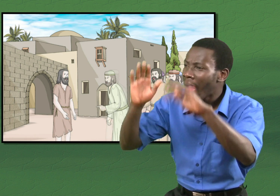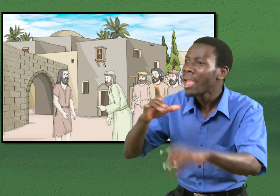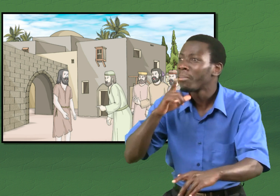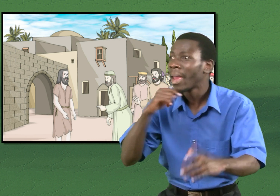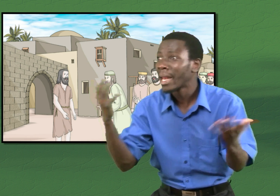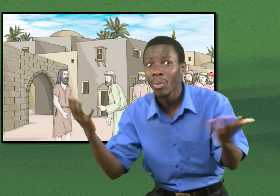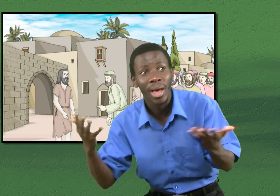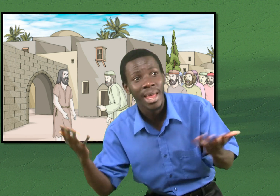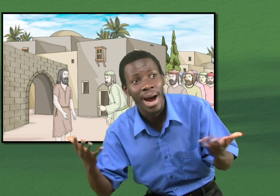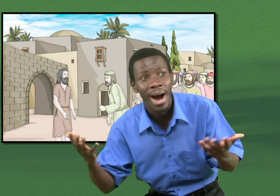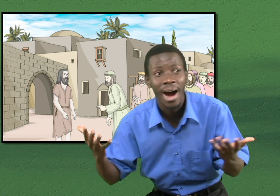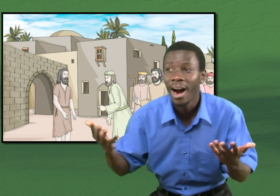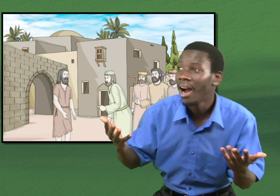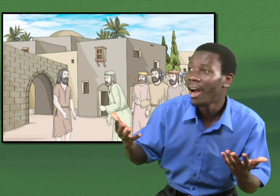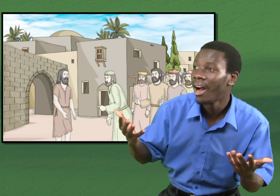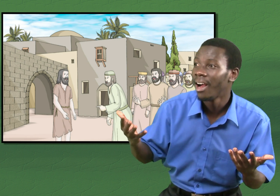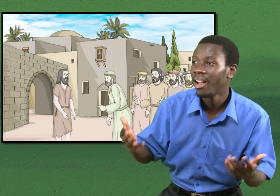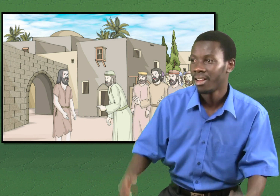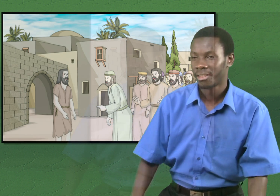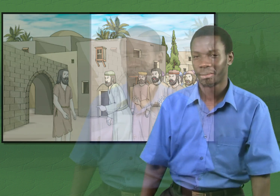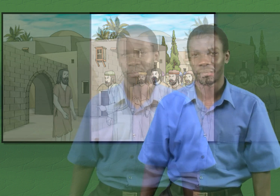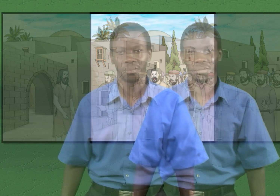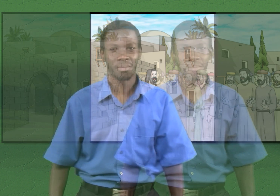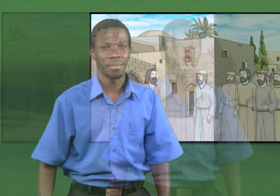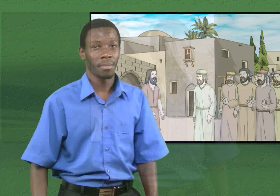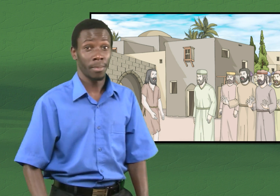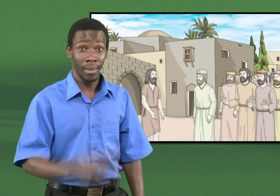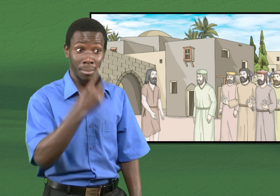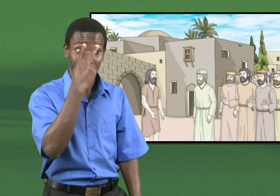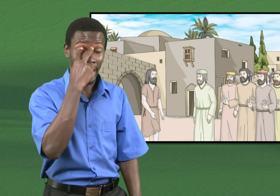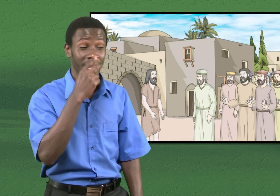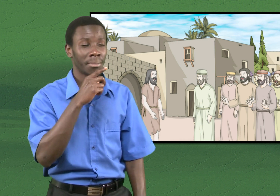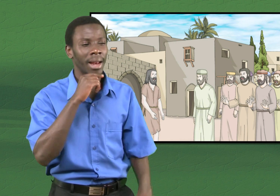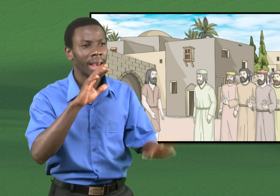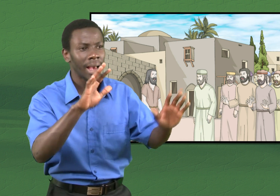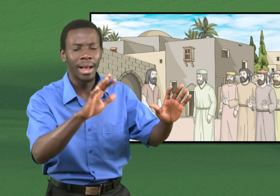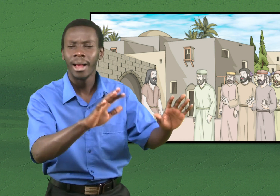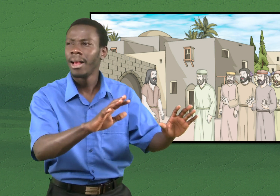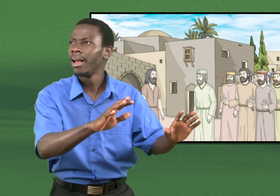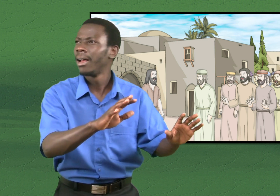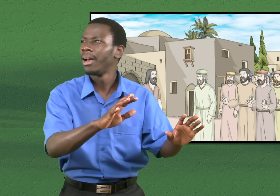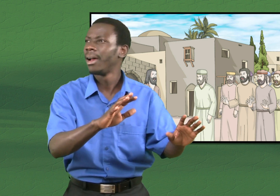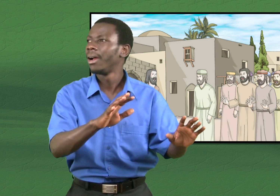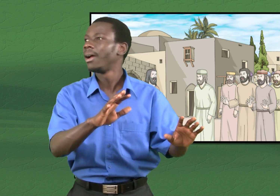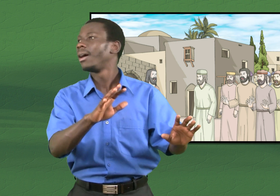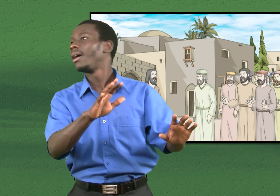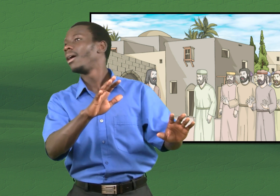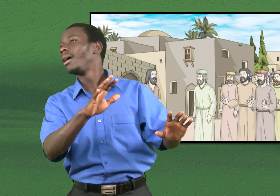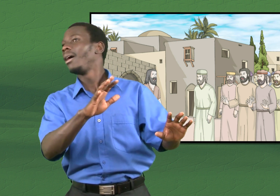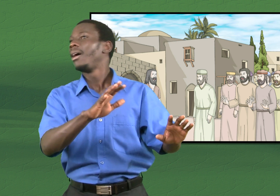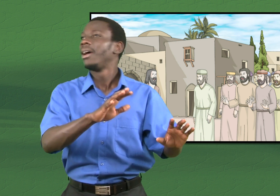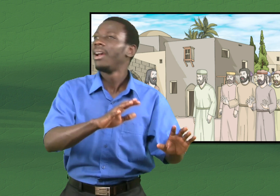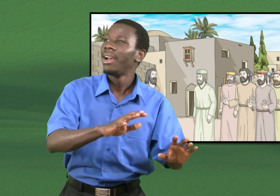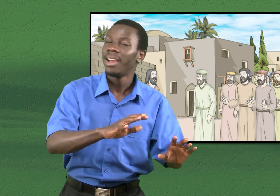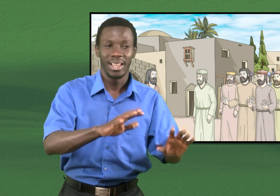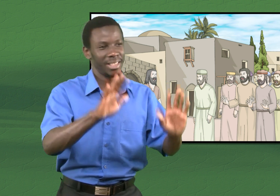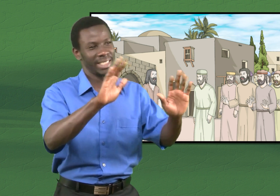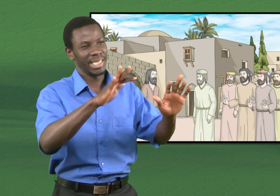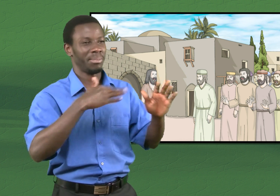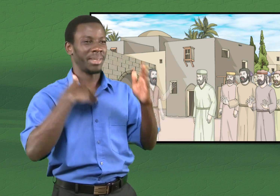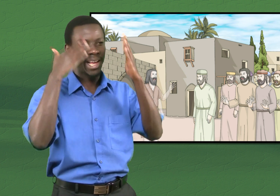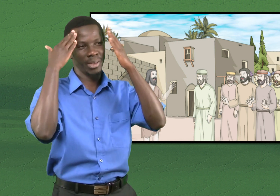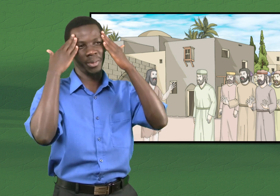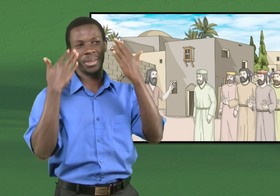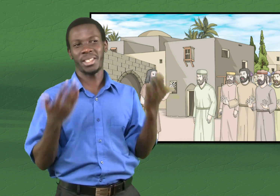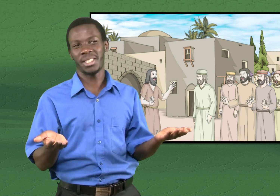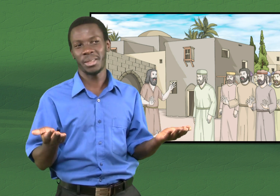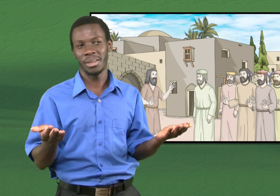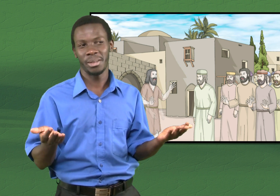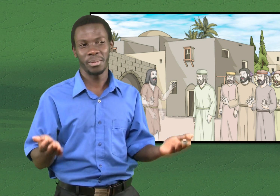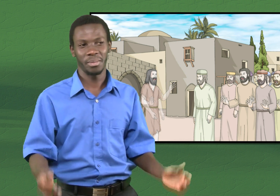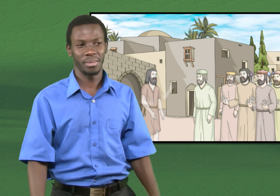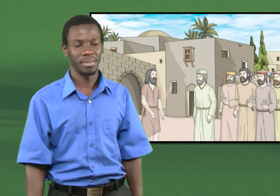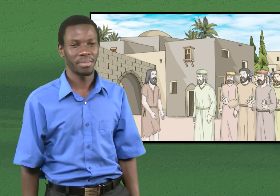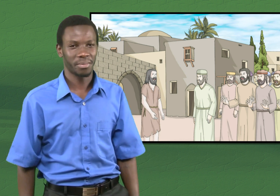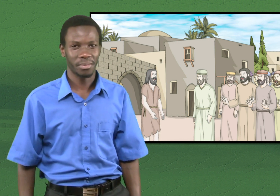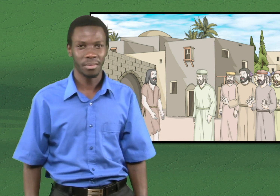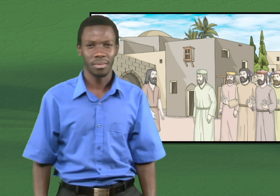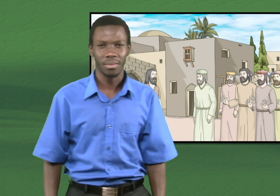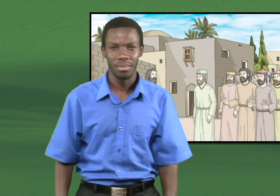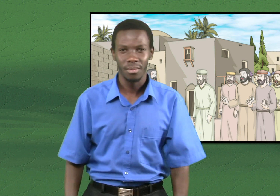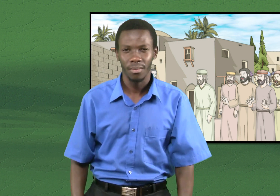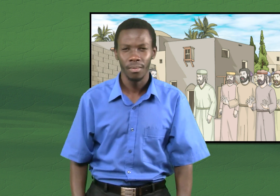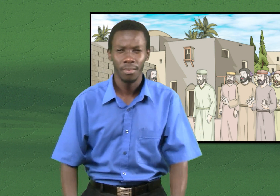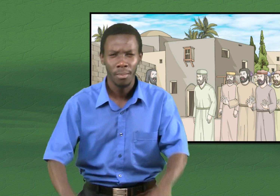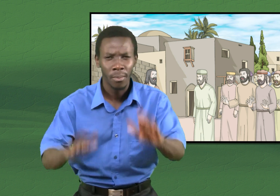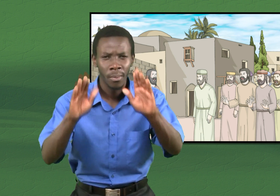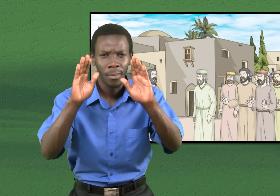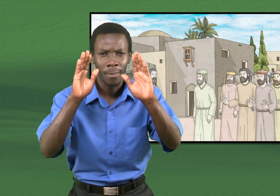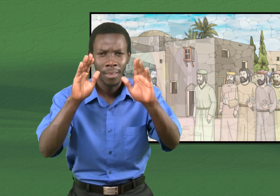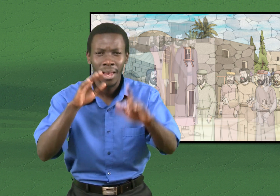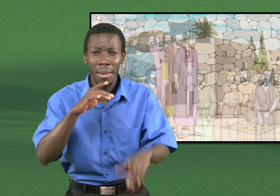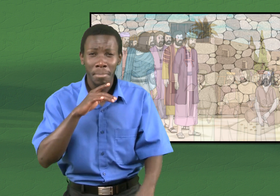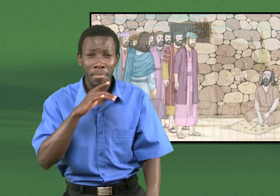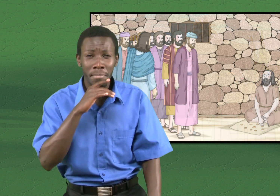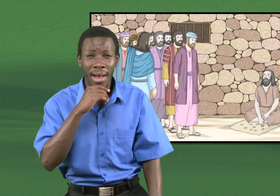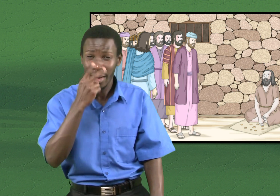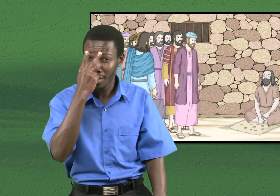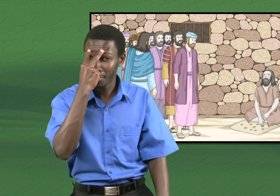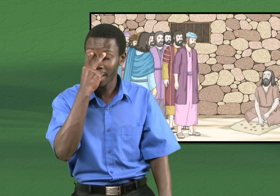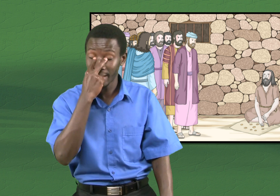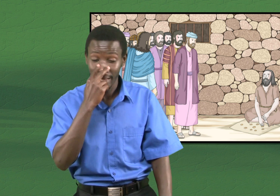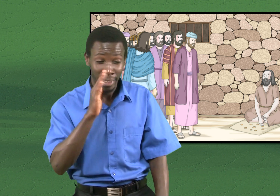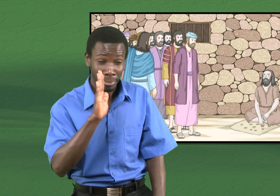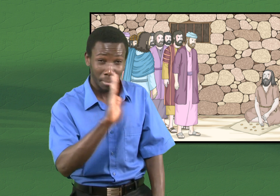They brought to the Pharisees the man who had been blind.